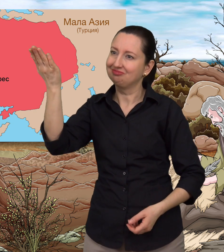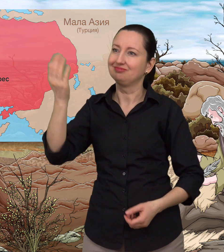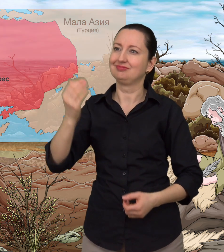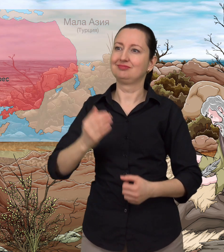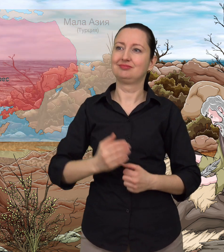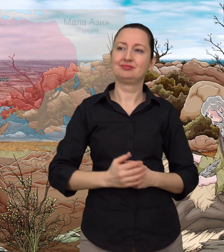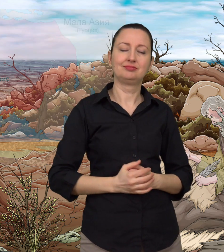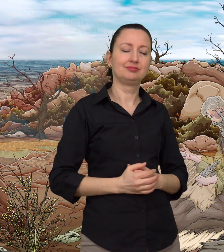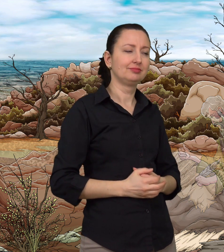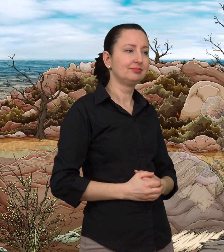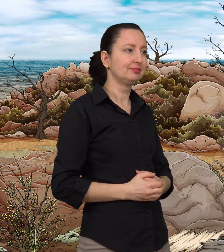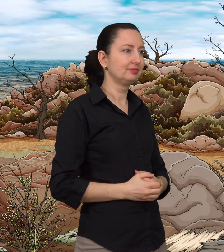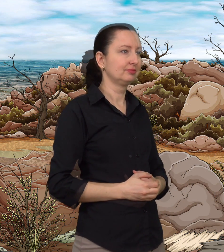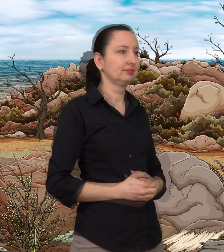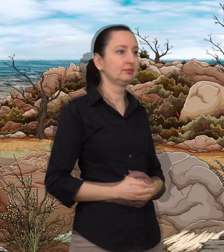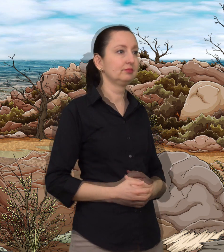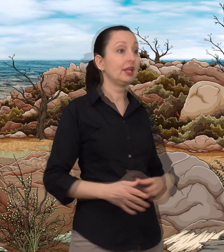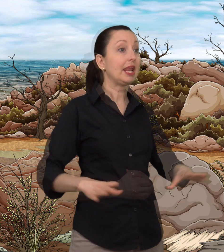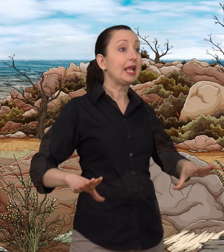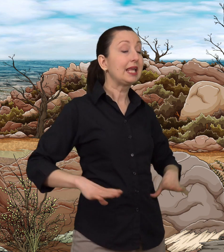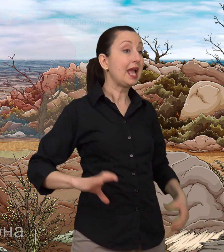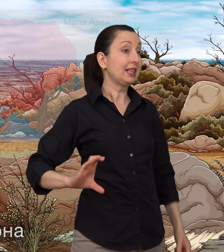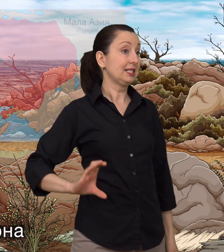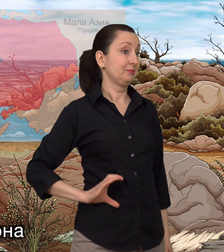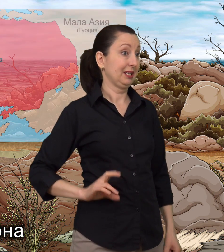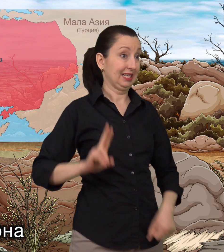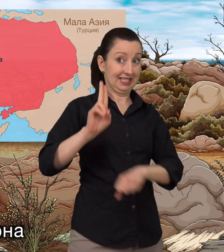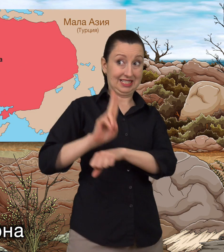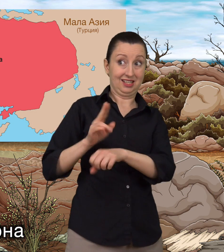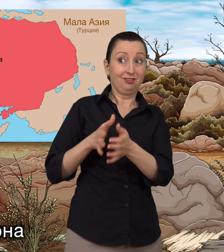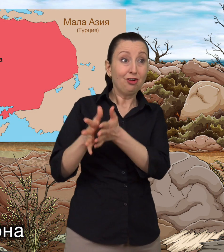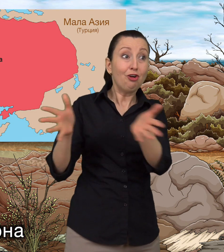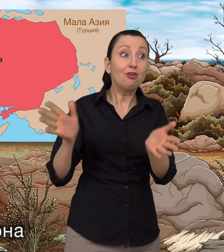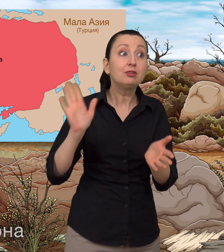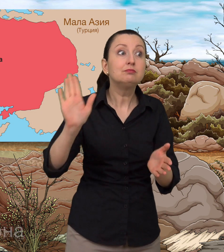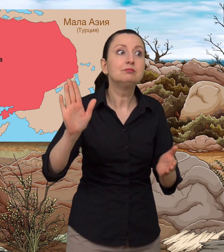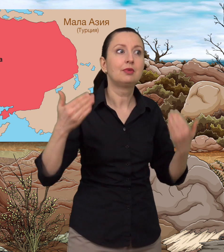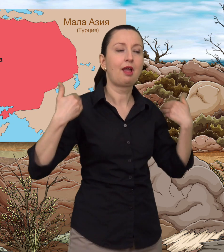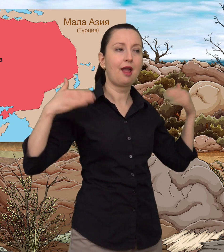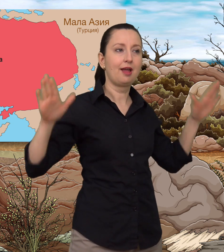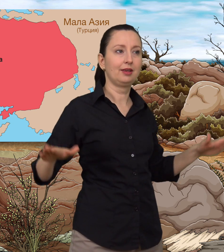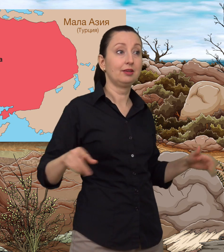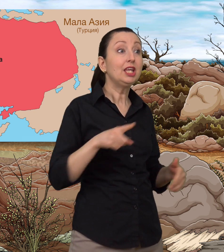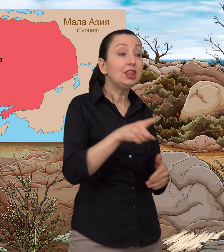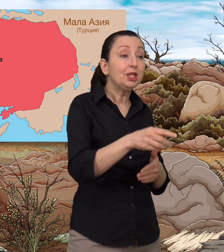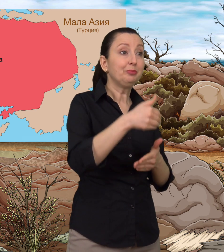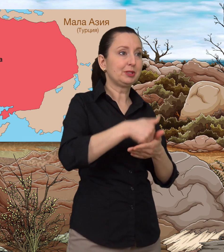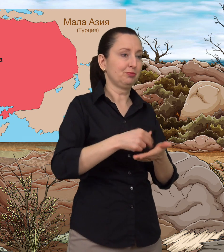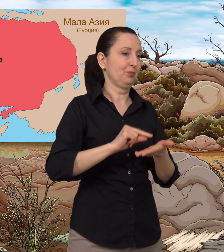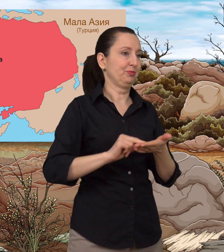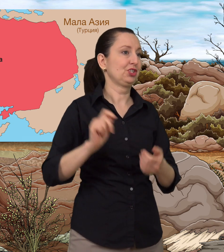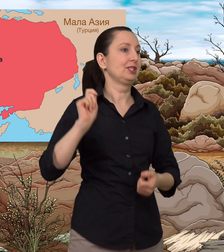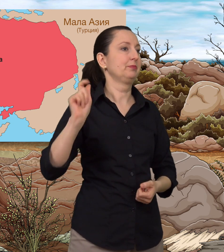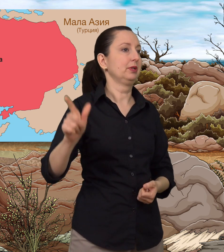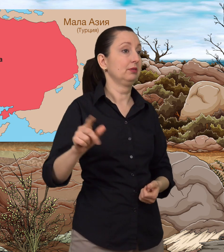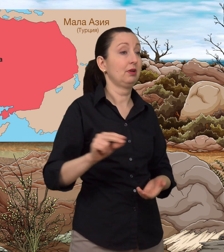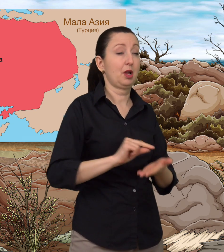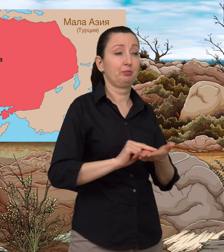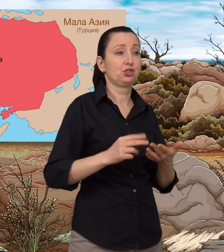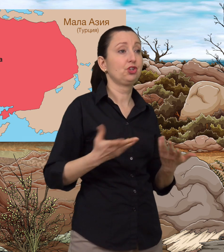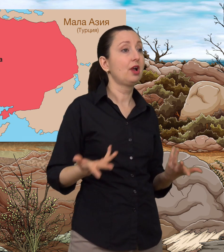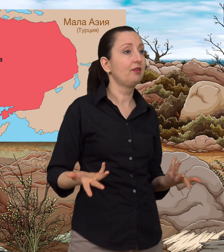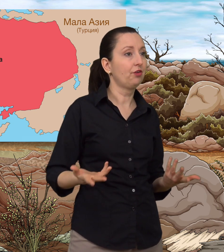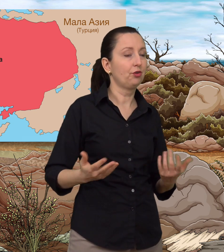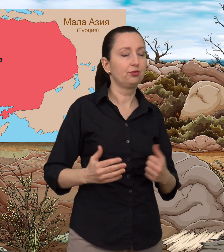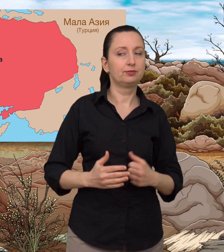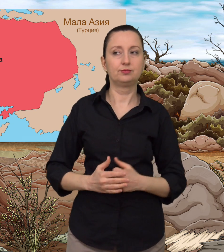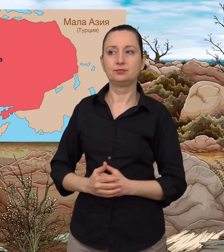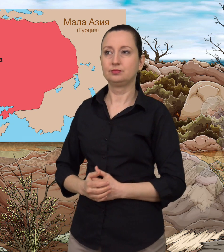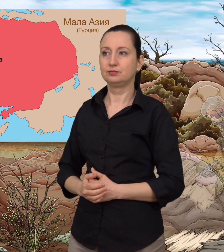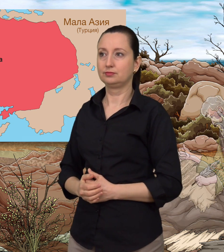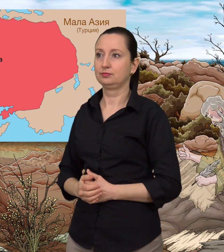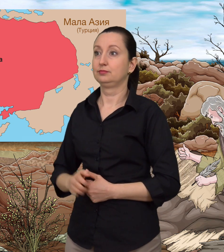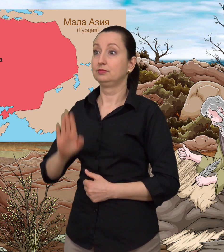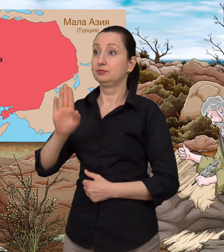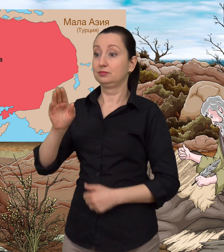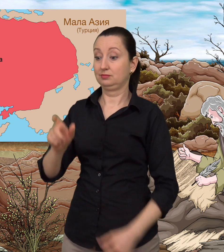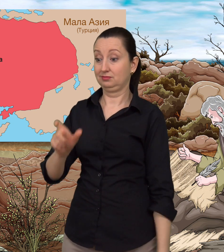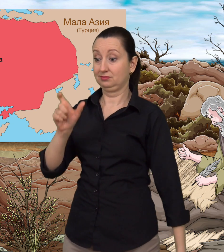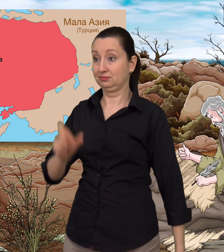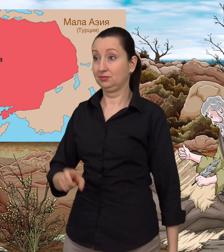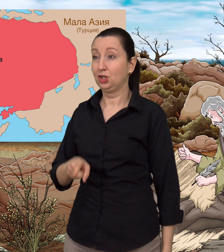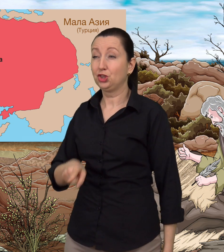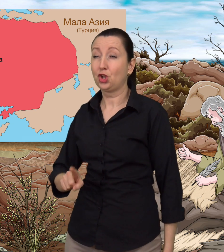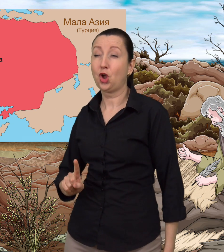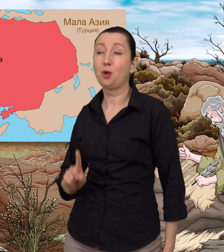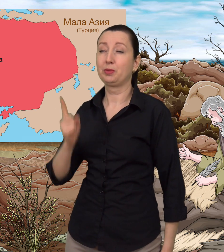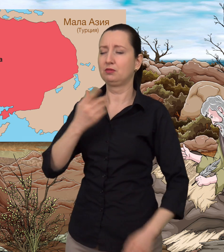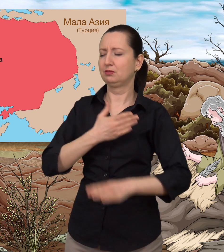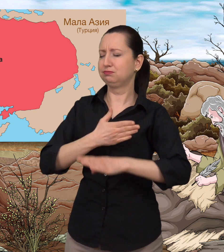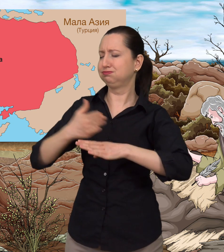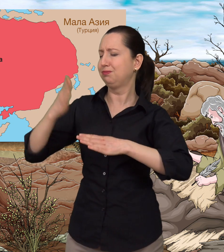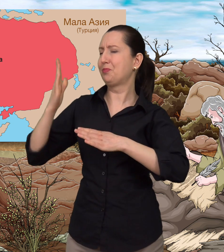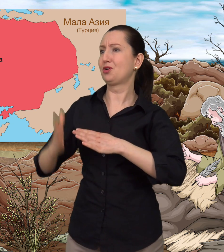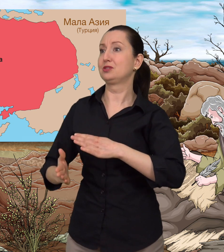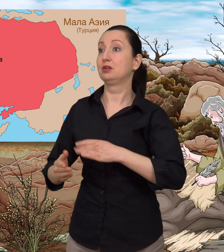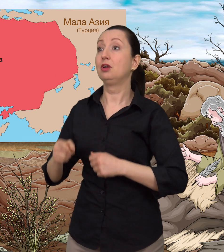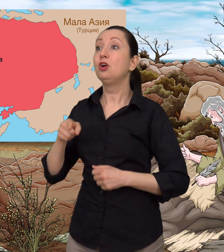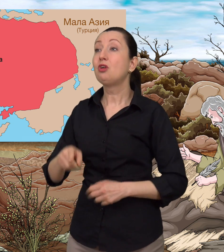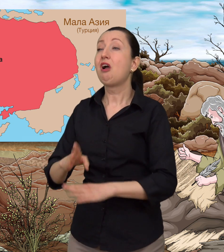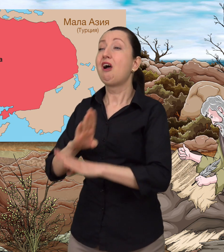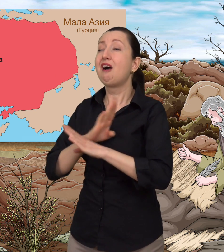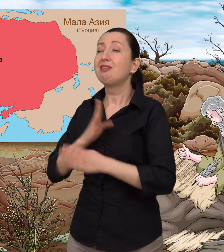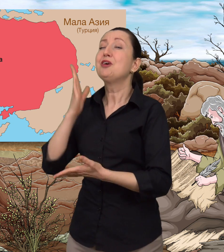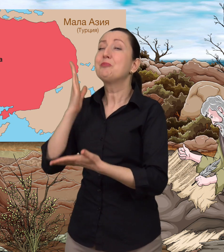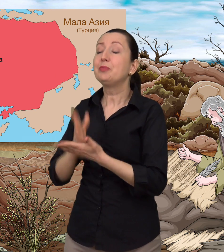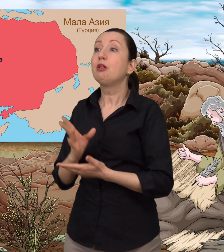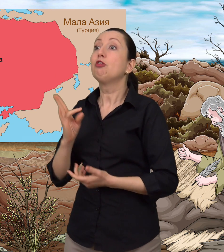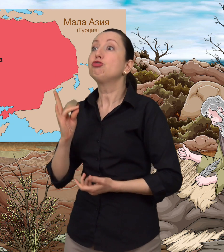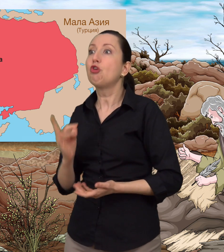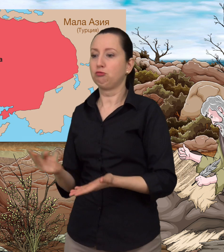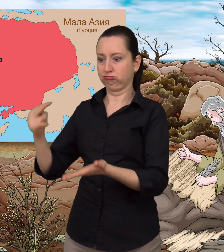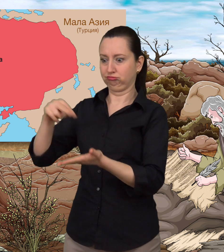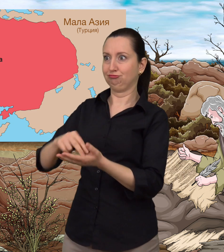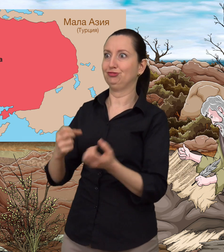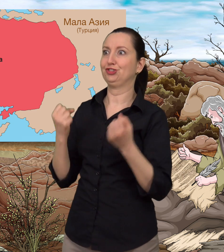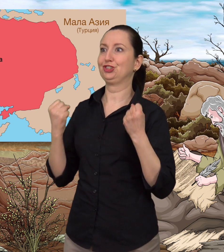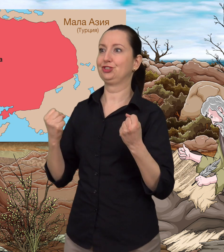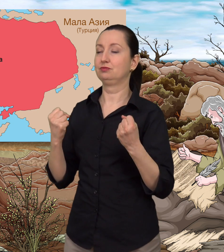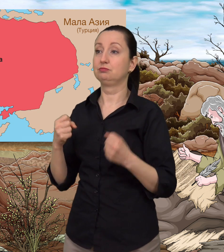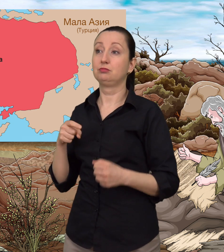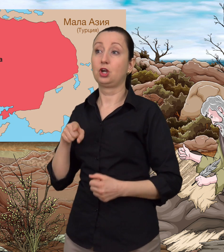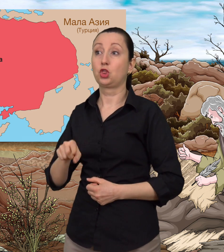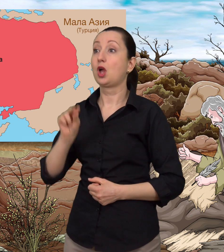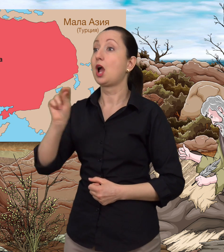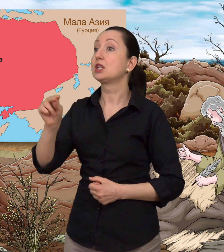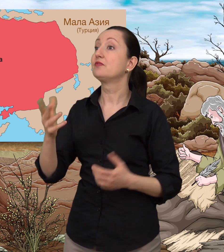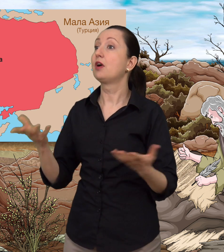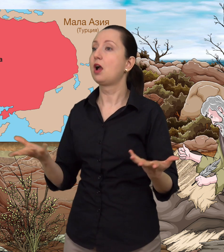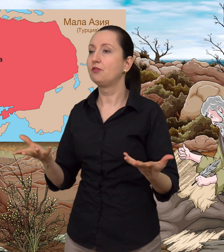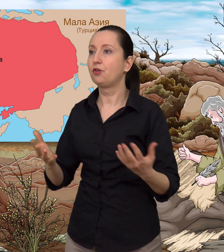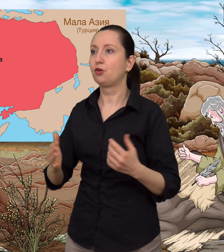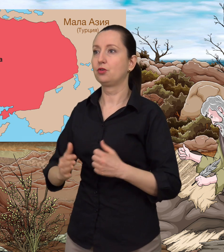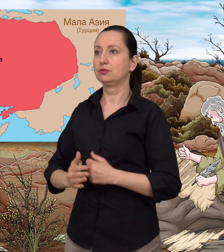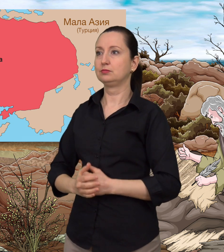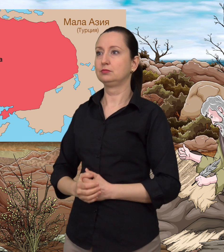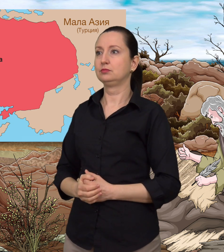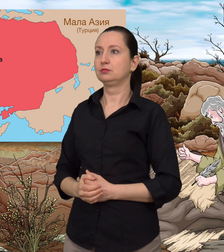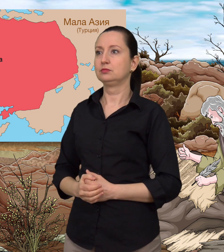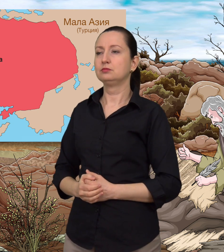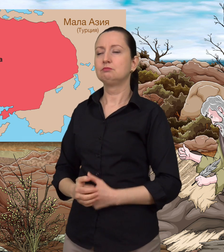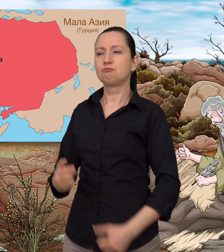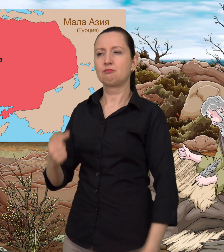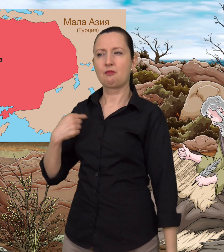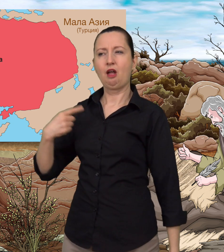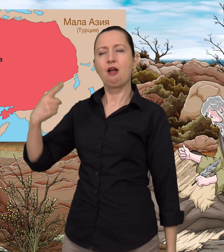To the angel of the church in Smyrna write: These are the words of the First and the Last, who died and returned to life.